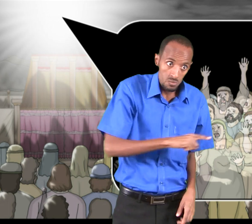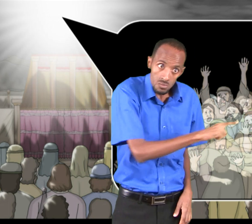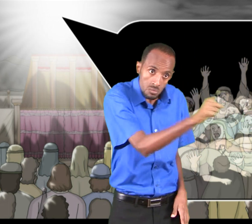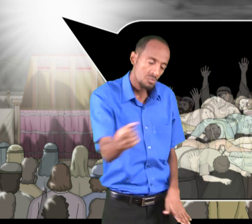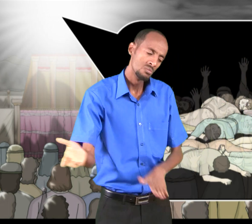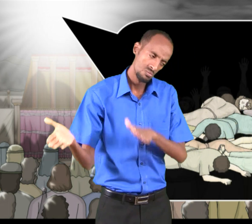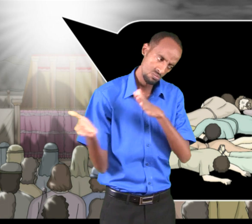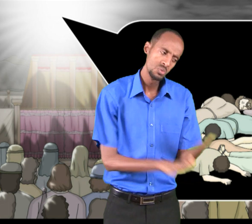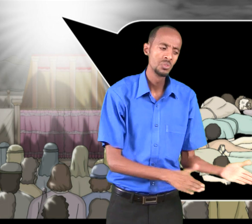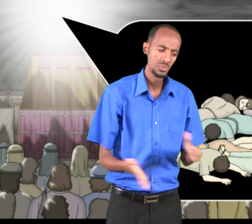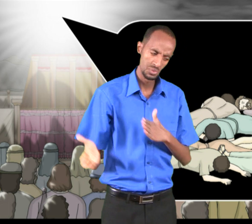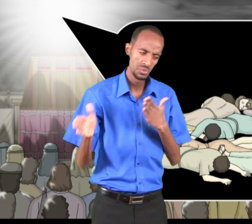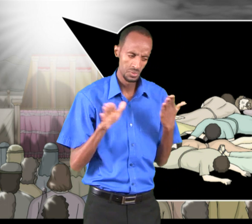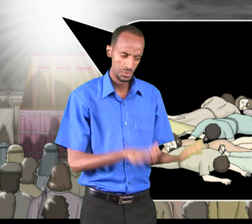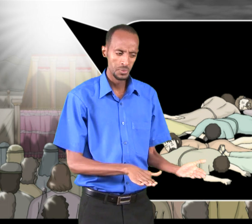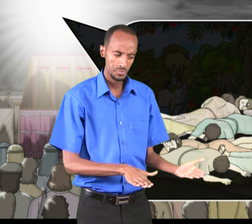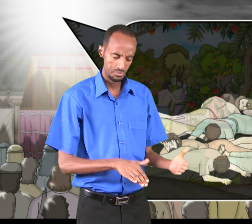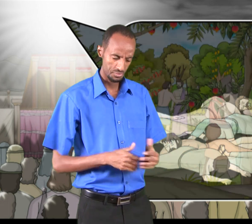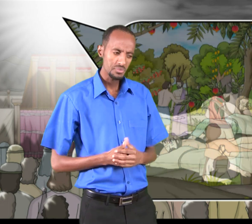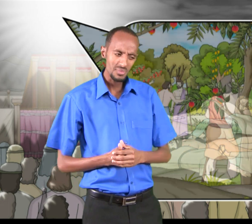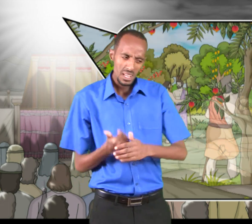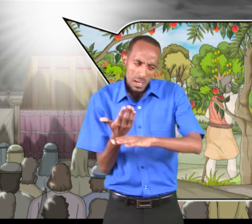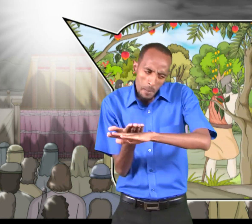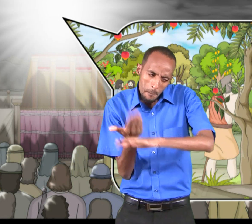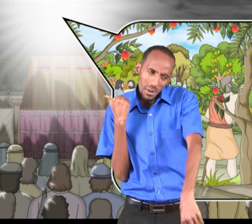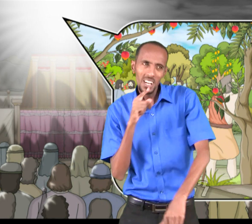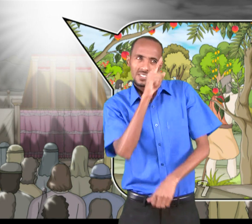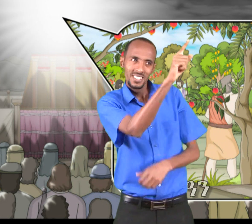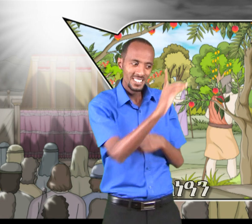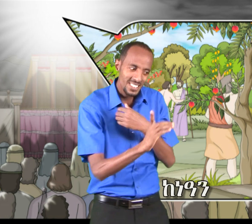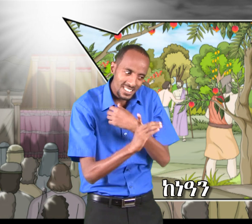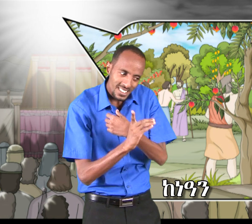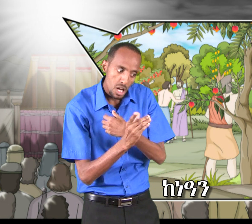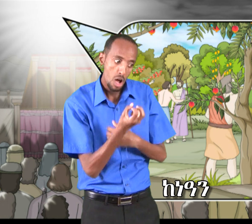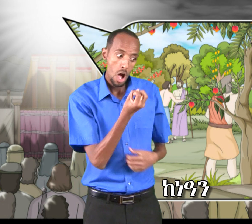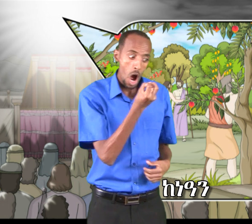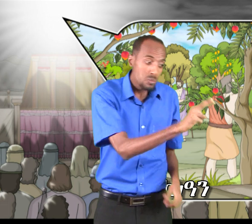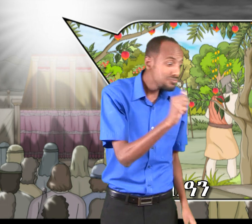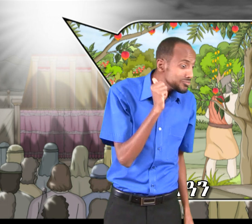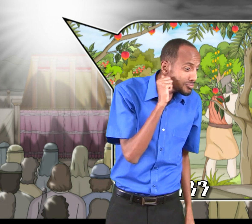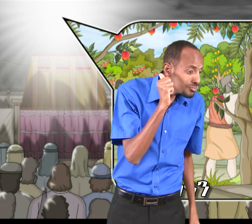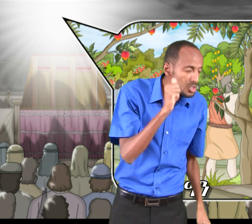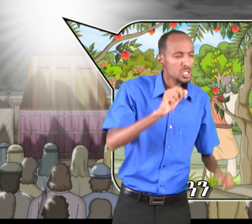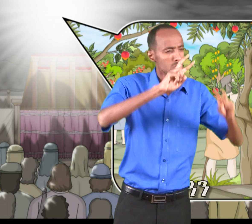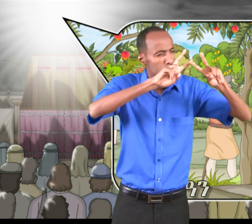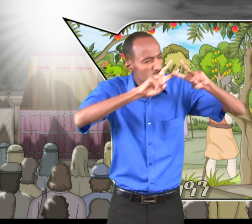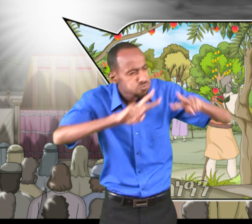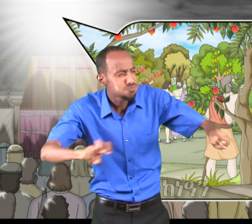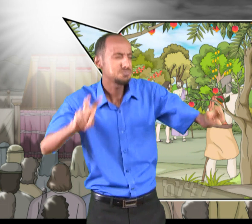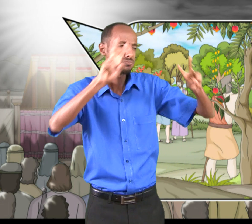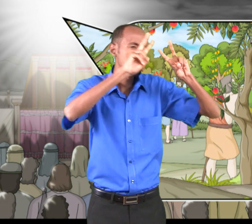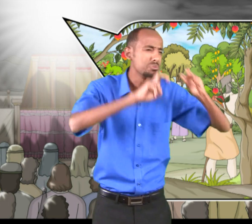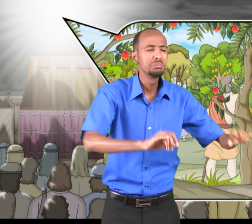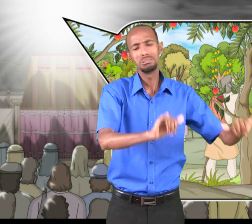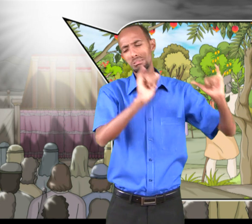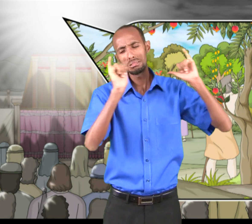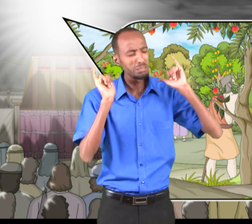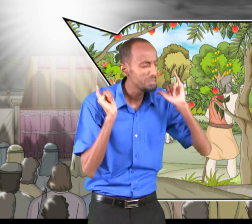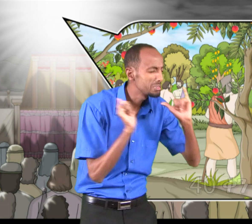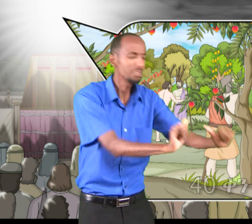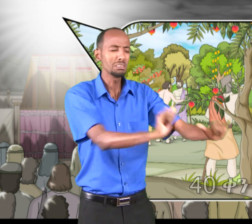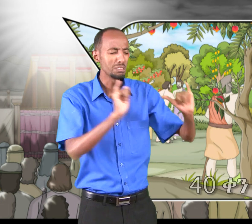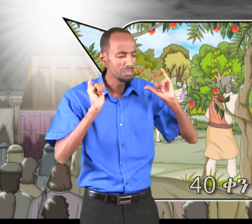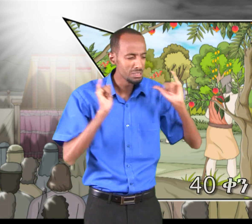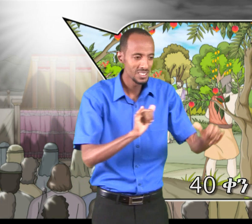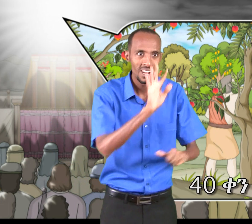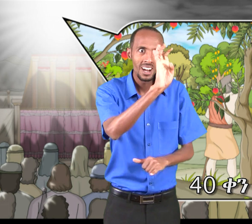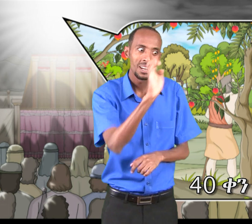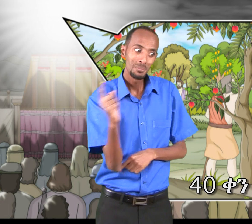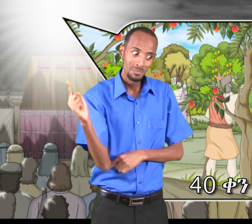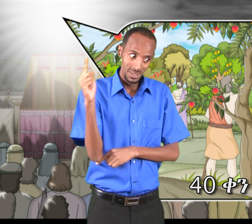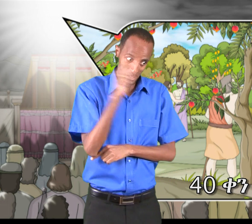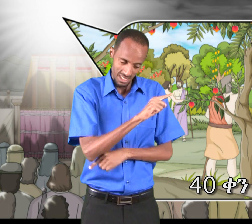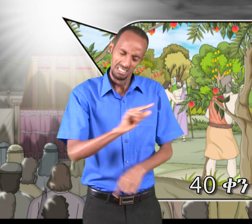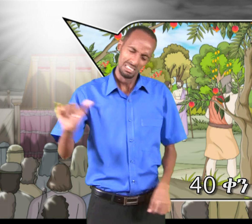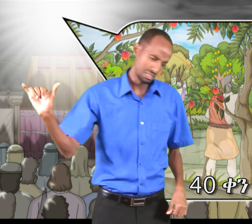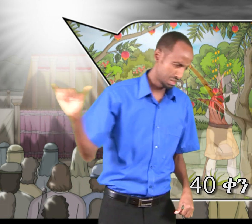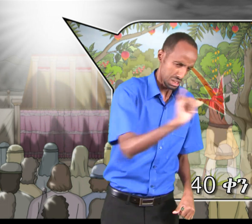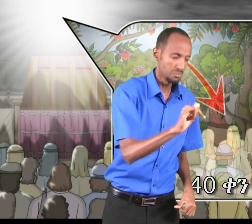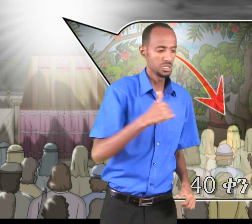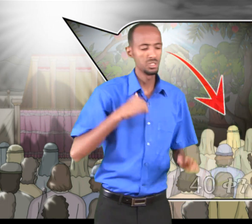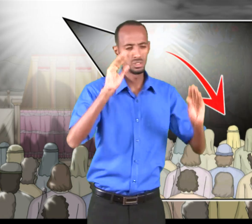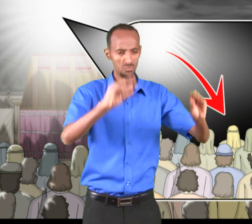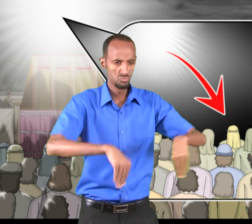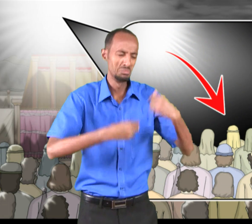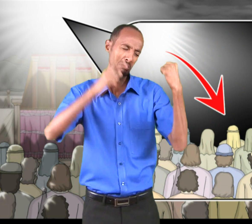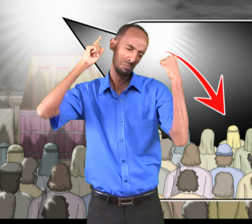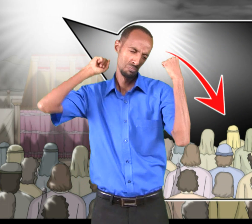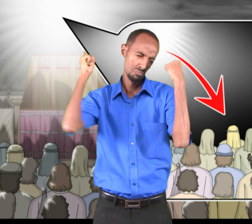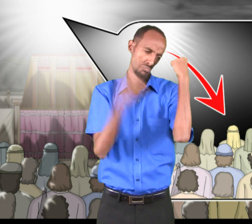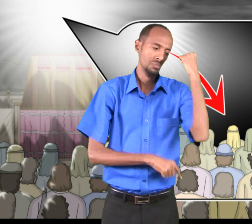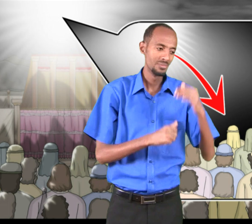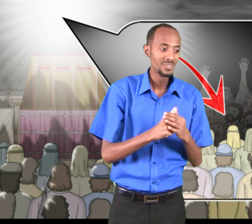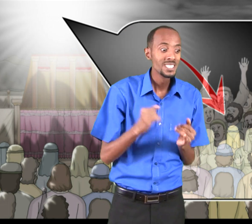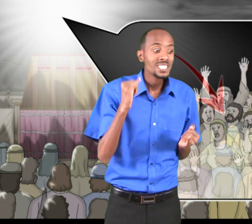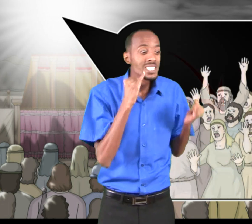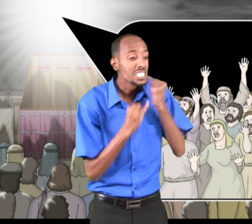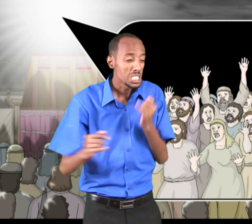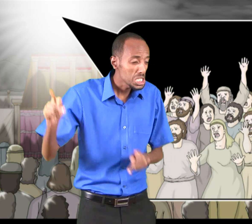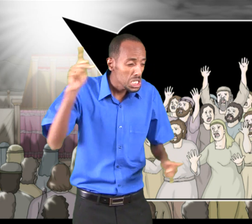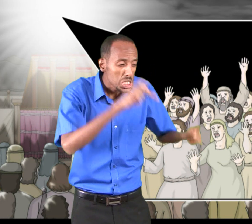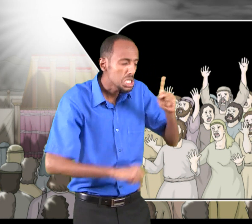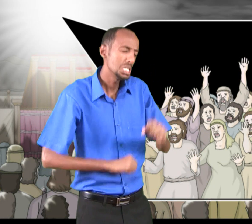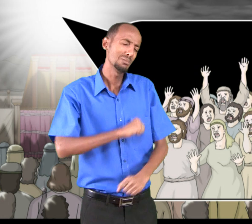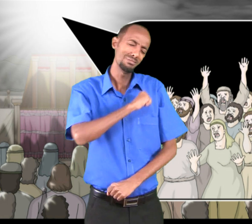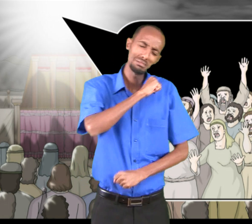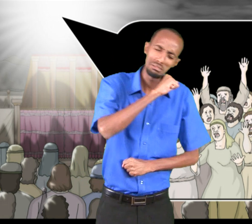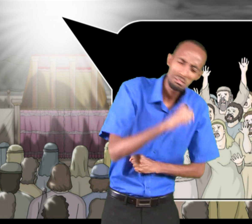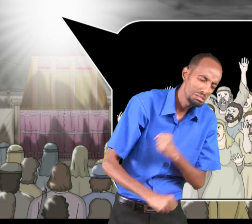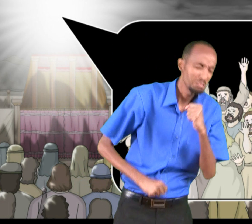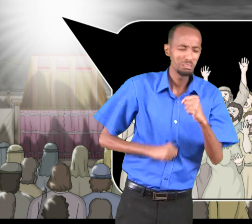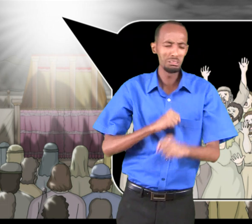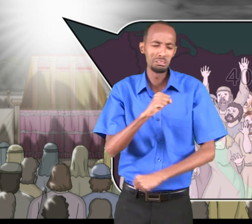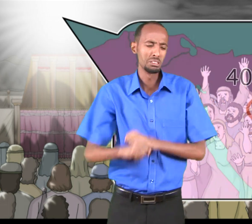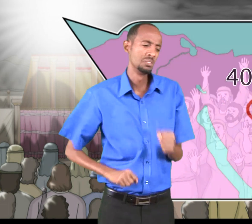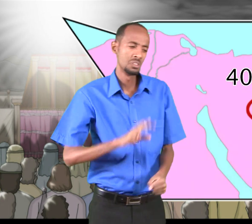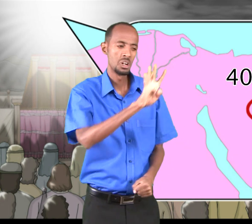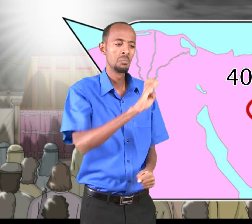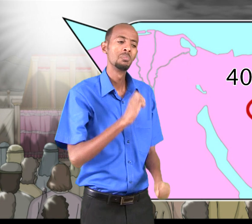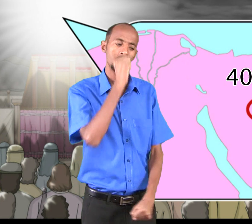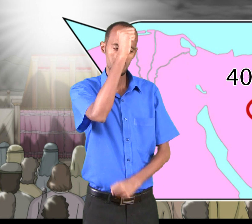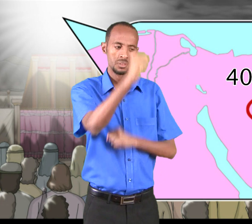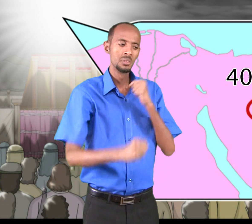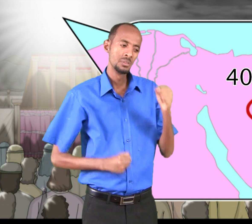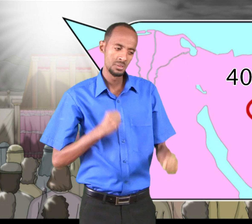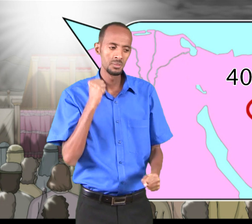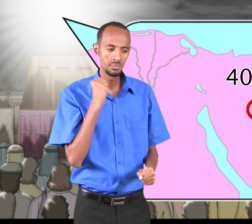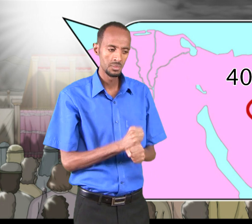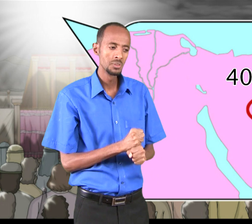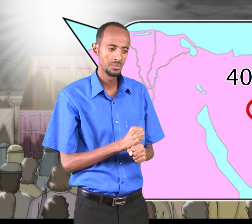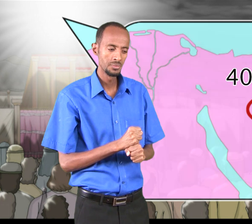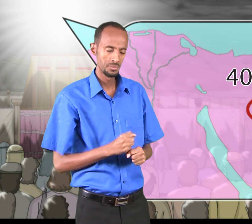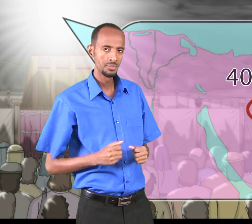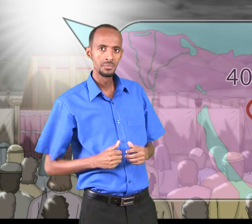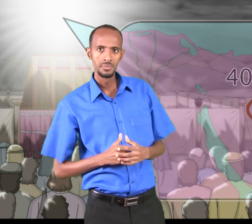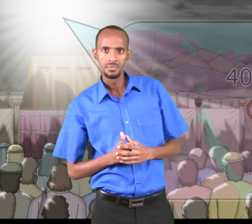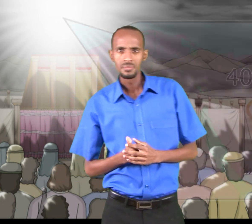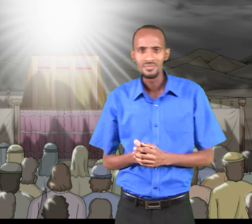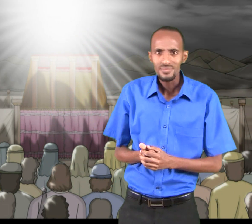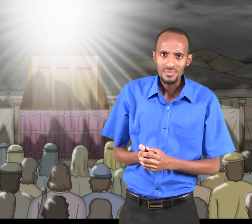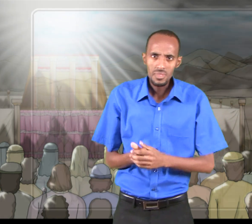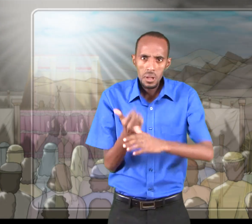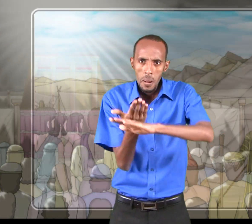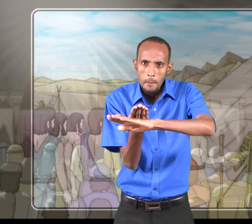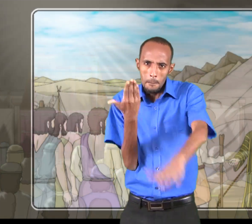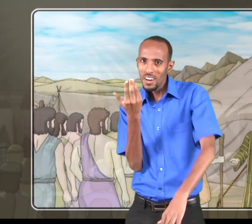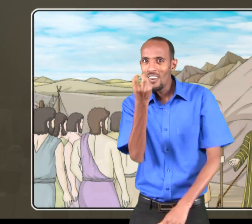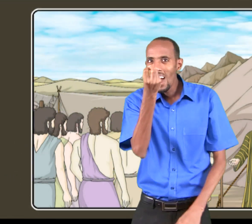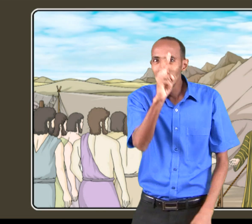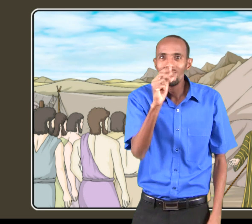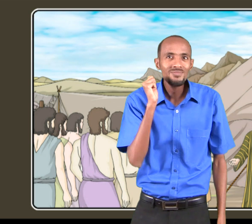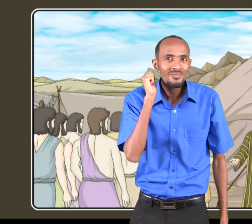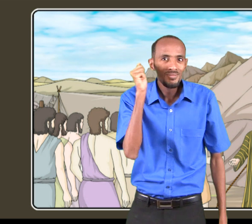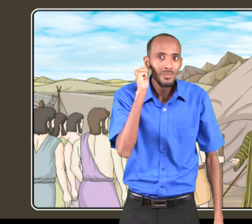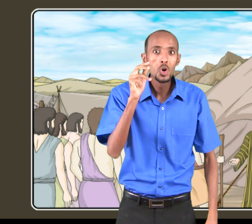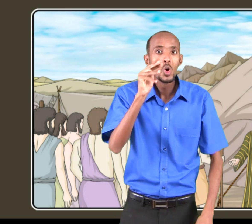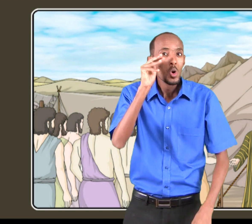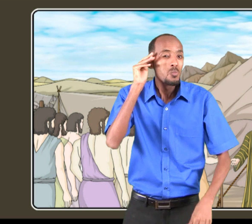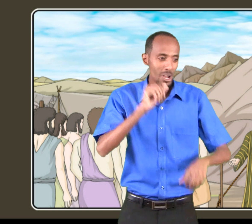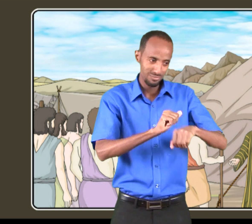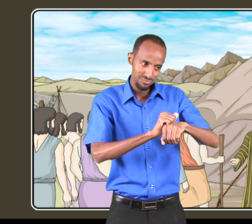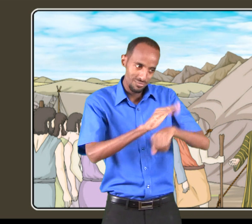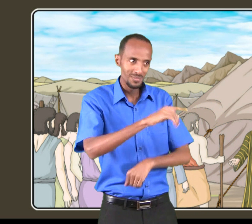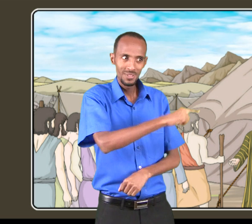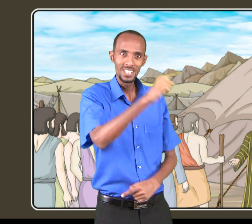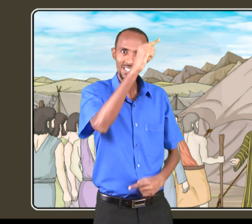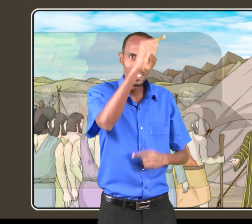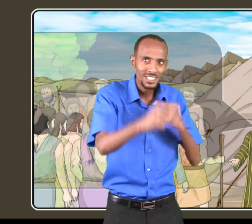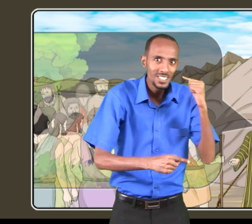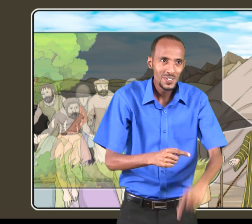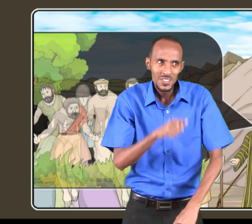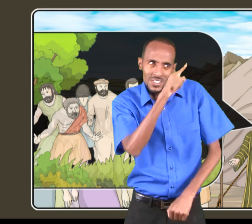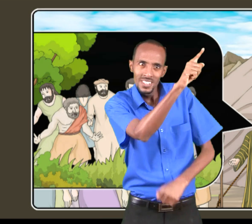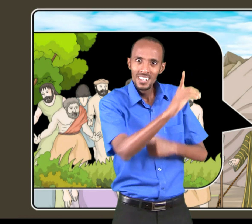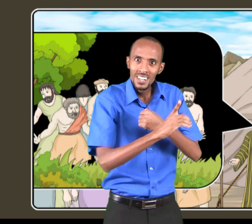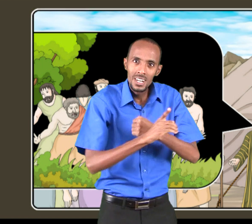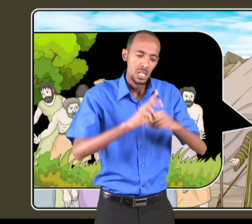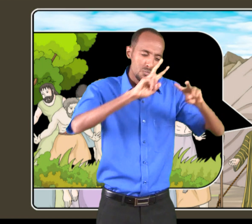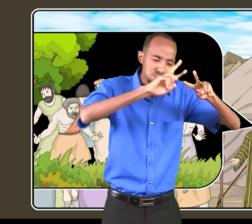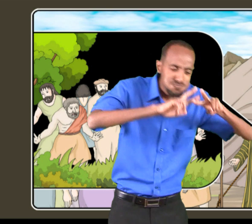In keeping with the forty days you spied out the land, you shall bear your guilt forty years—a year for each day—and you will experience My alienation. I, the LORD, have spoken, and I will surely do these things to this entire wicked congregation, which has conspired against Me. They will meet their end in the wilderness, and there they will die.”